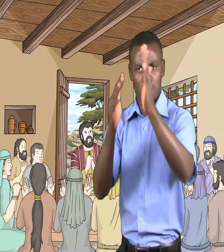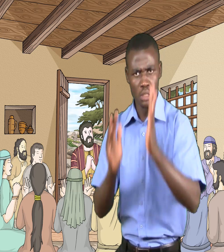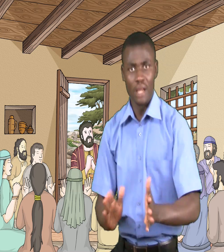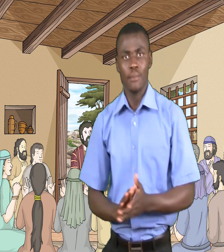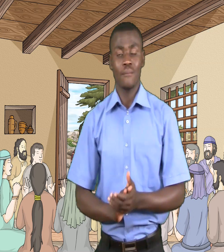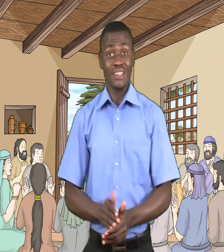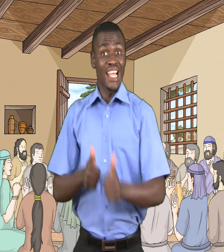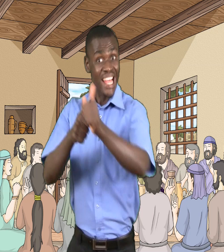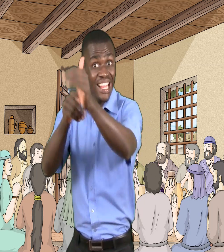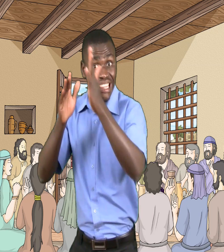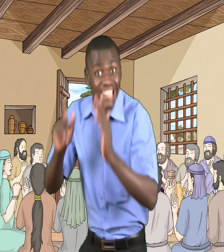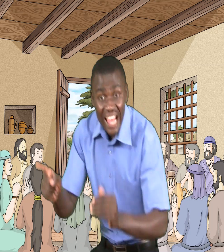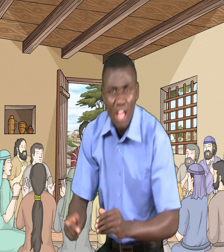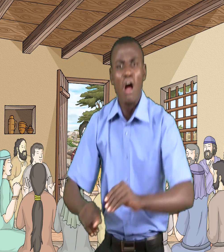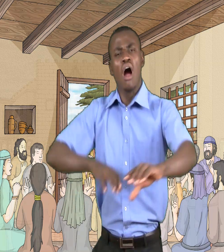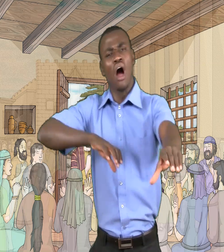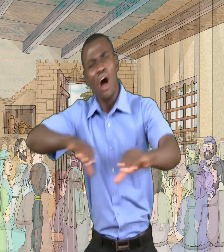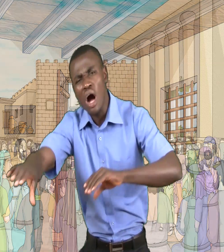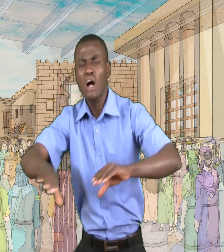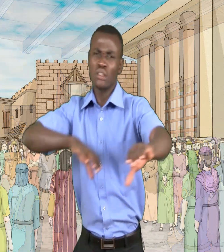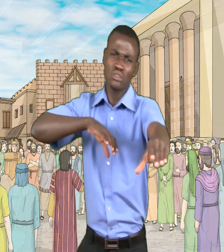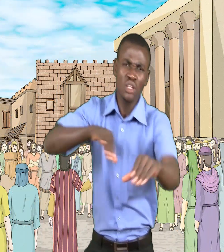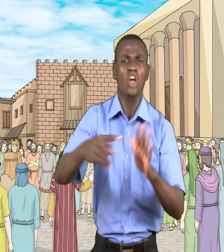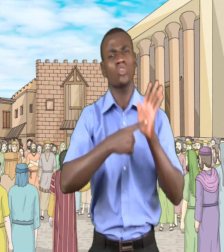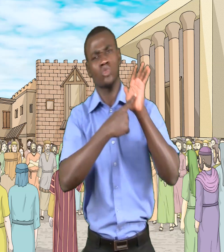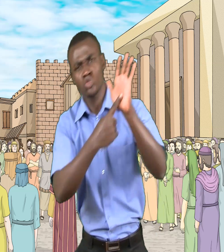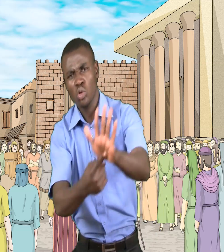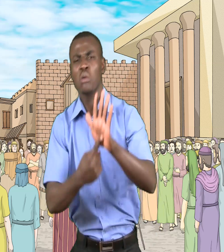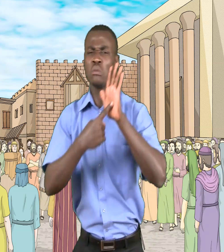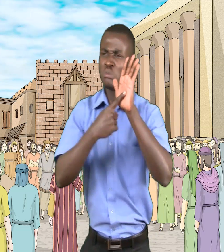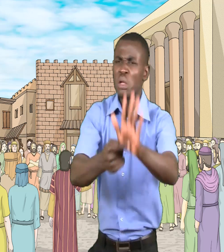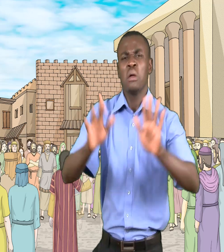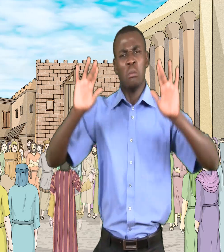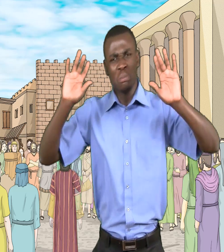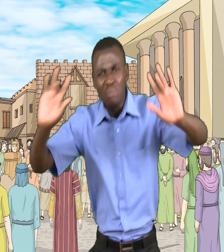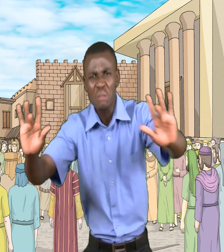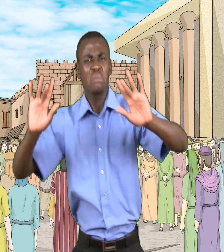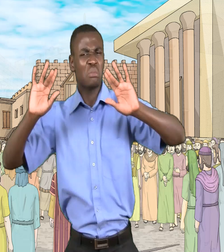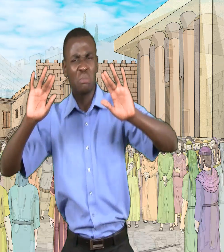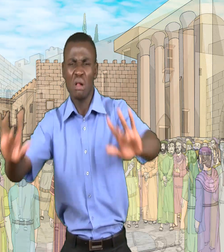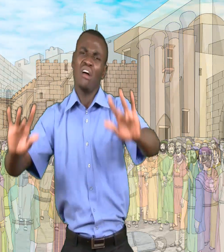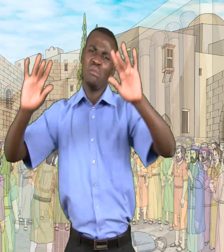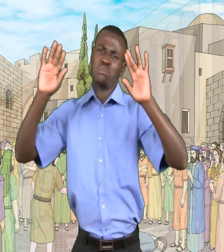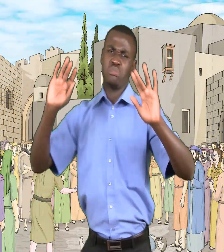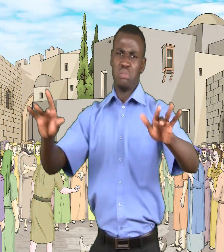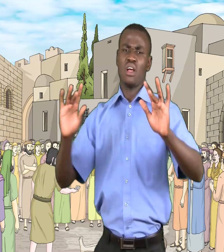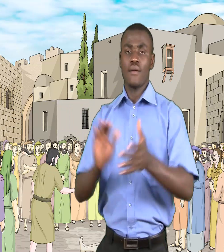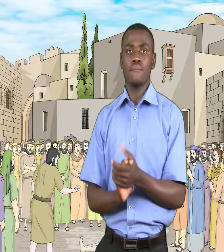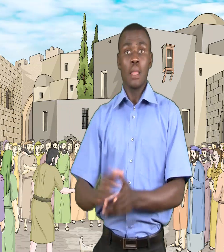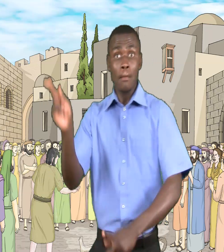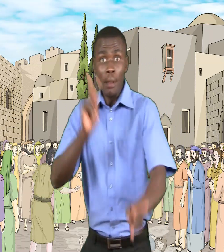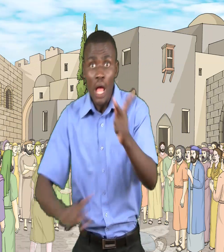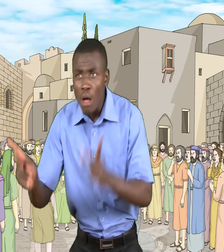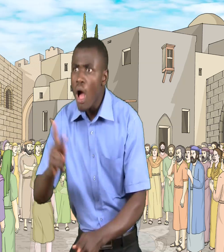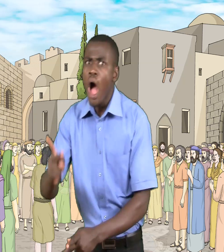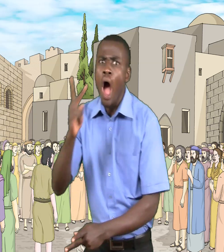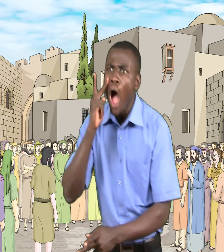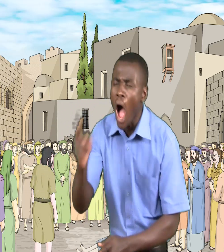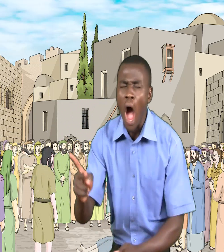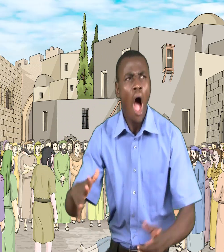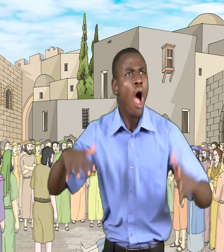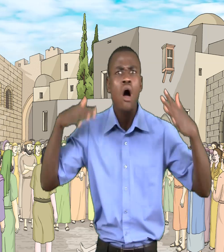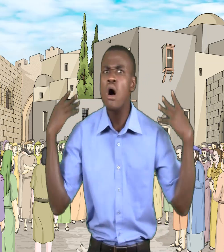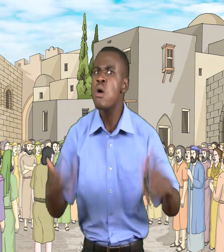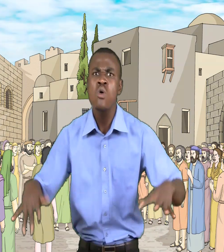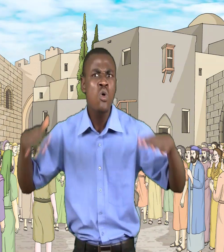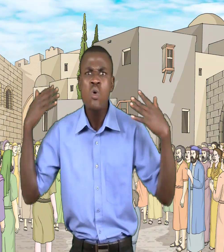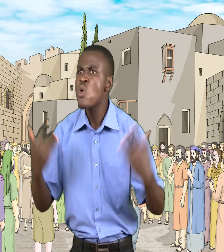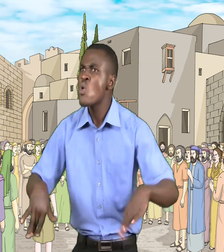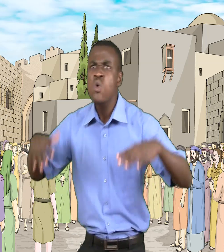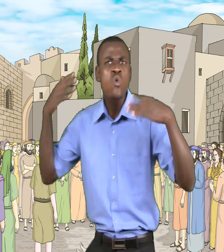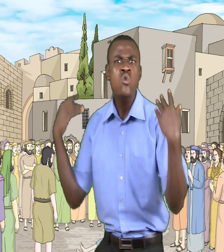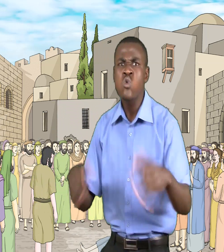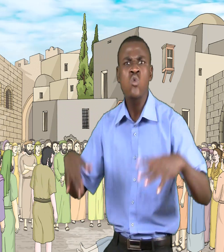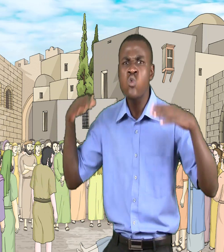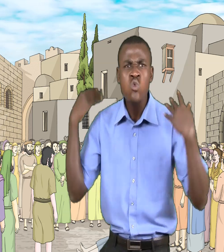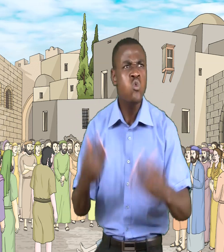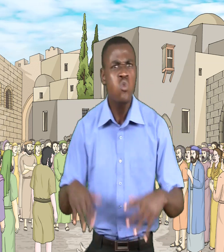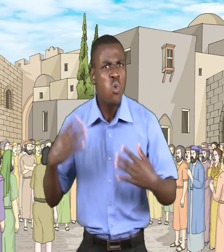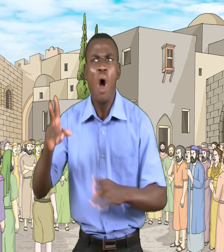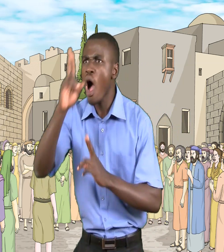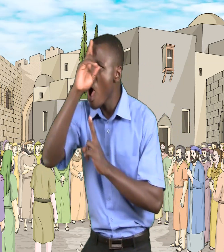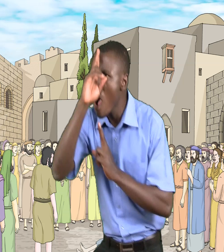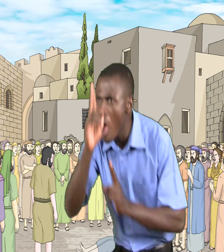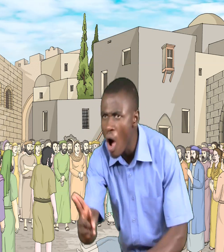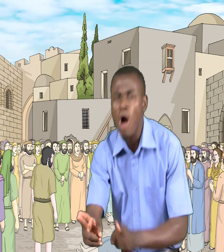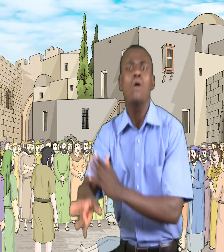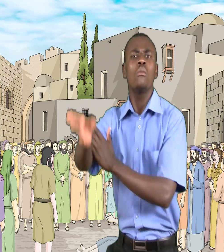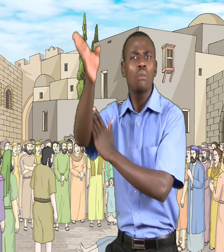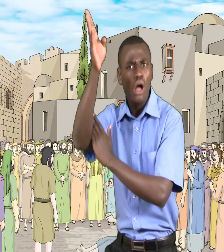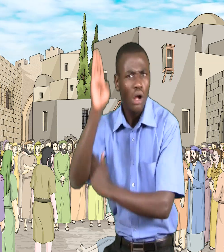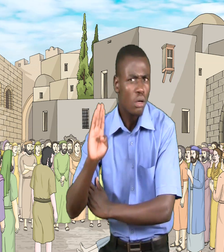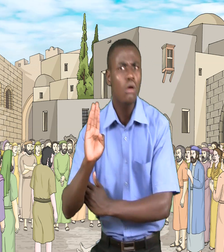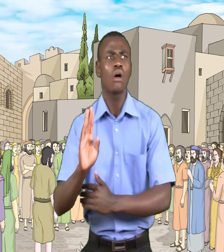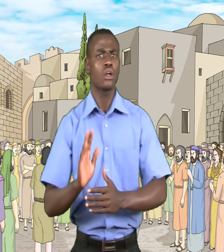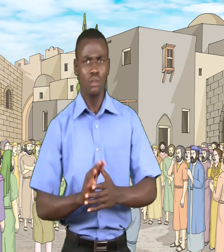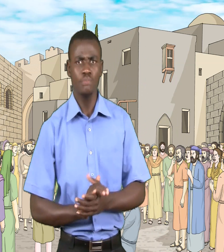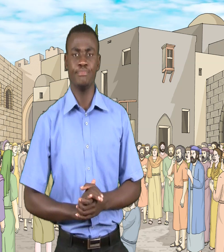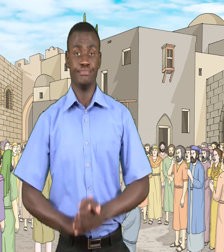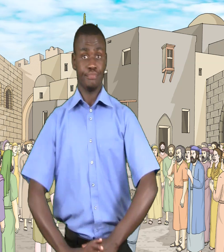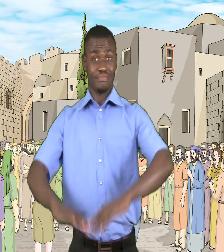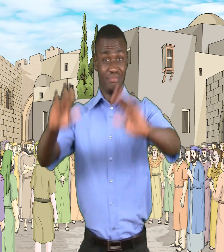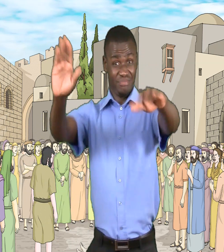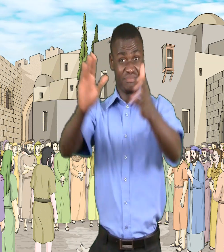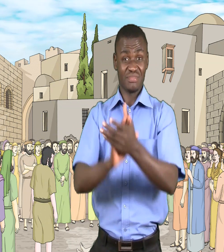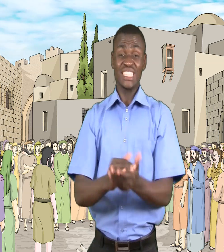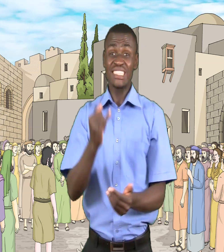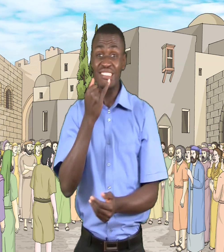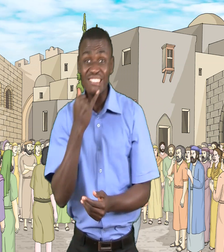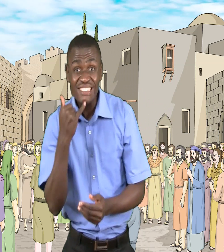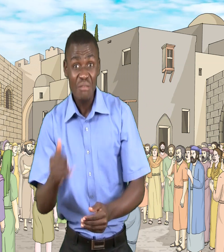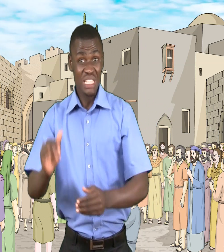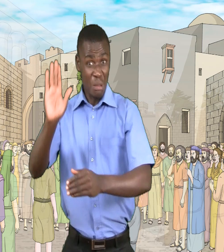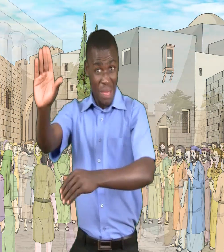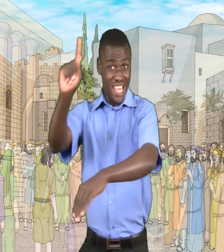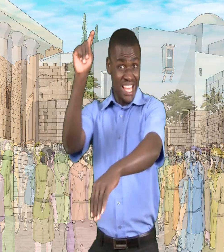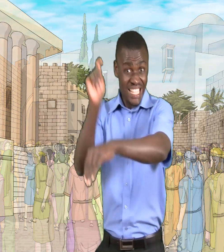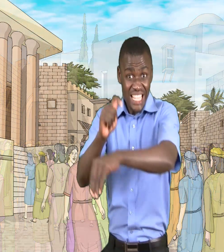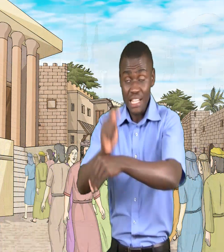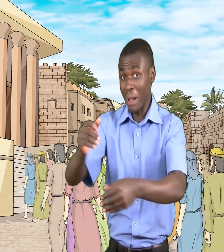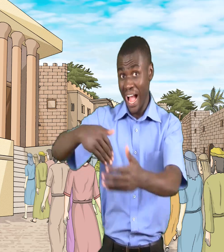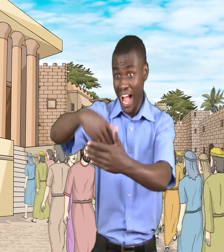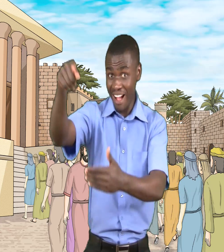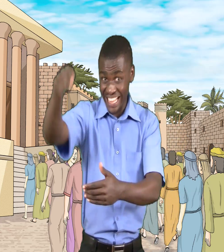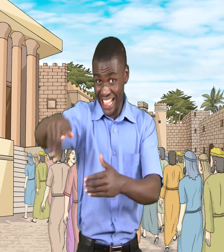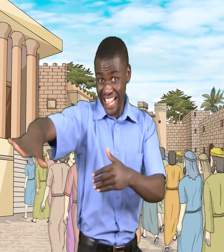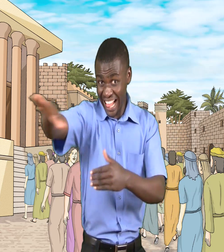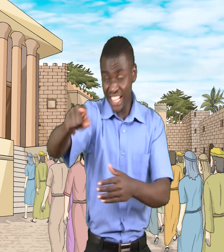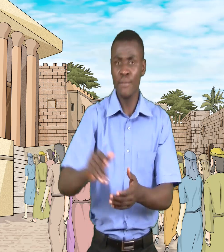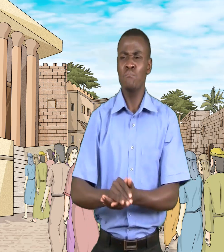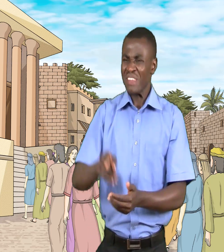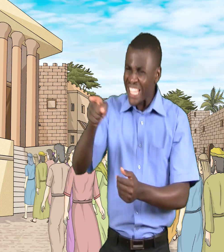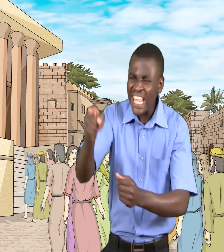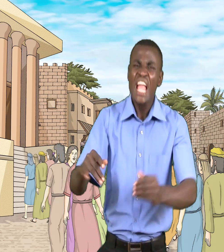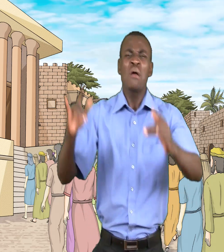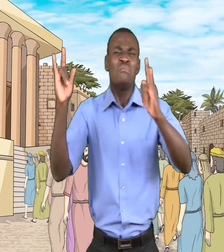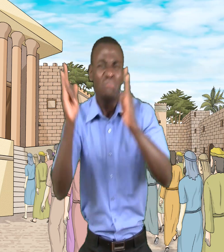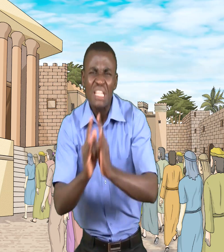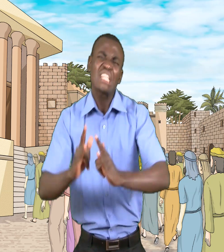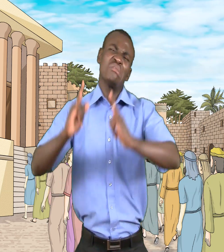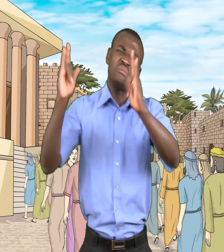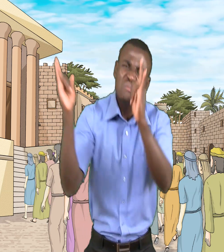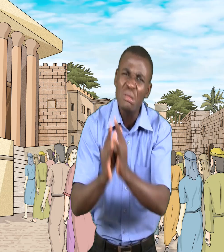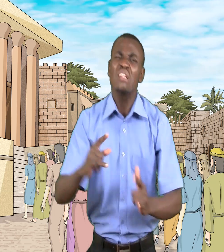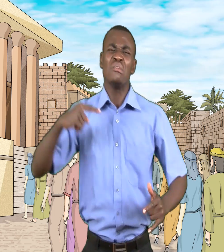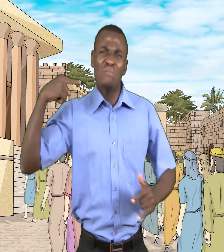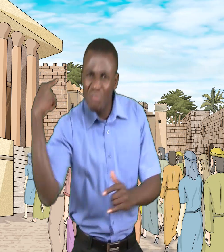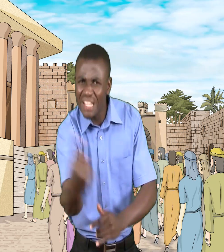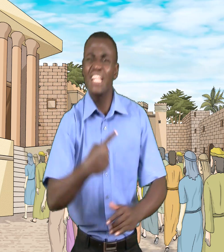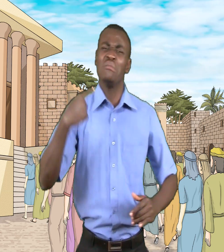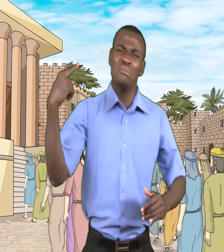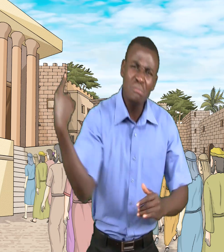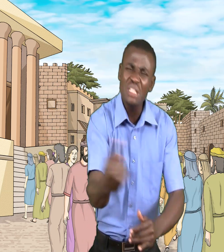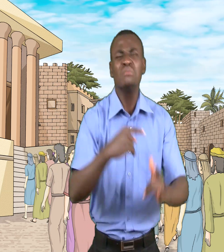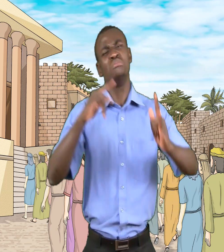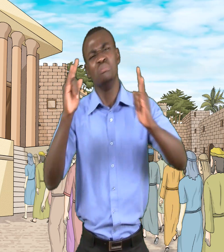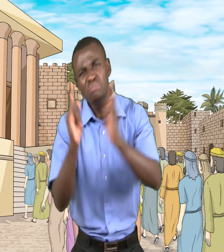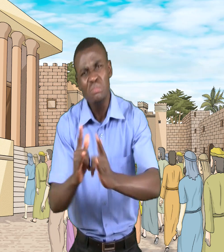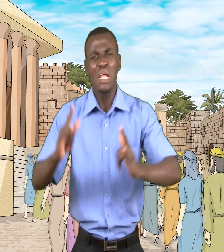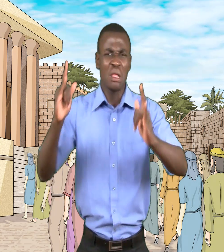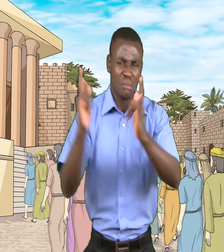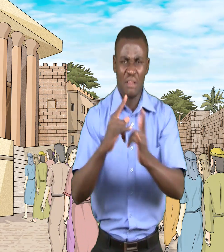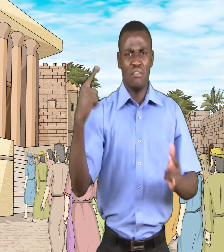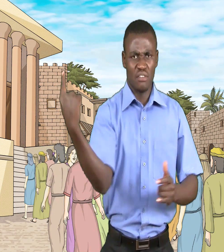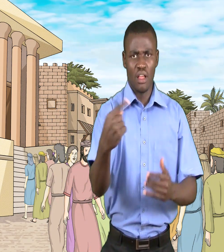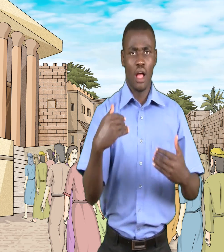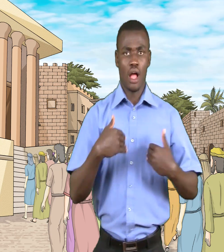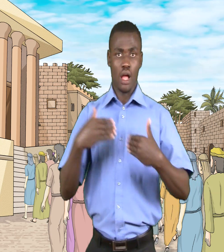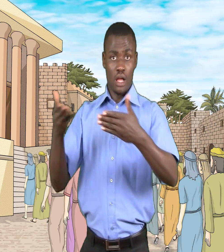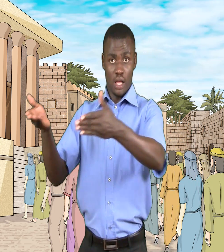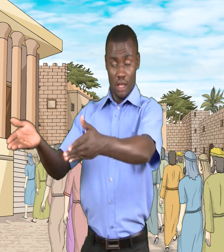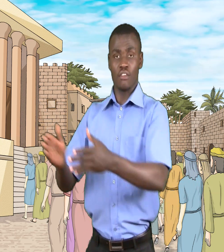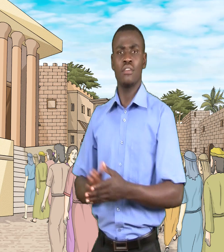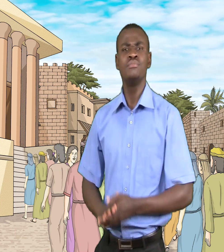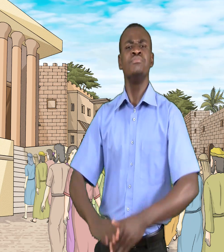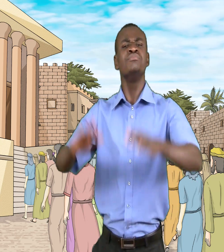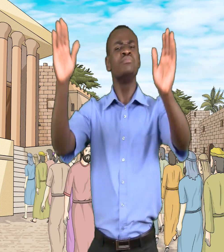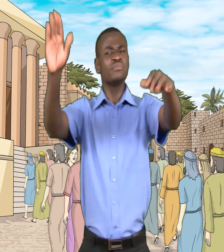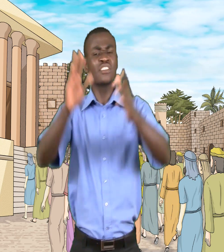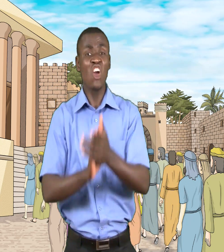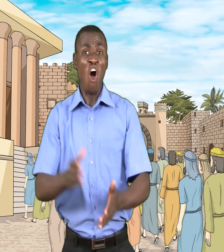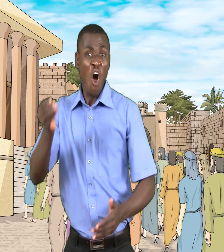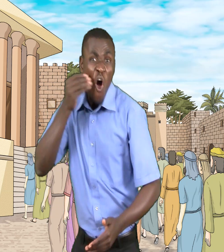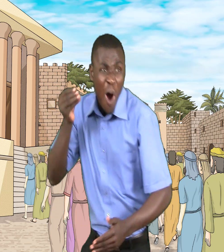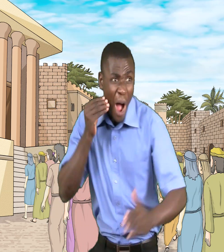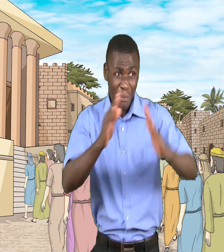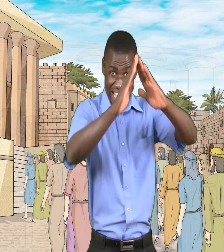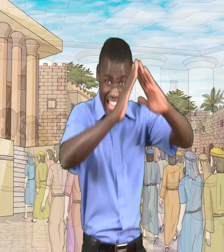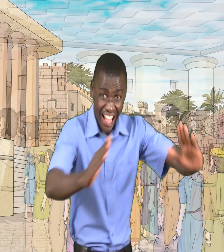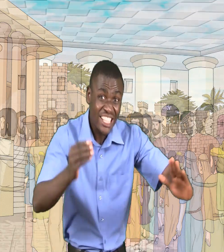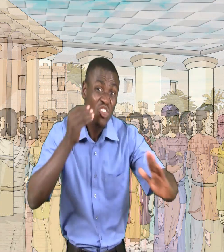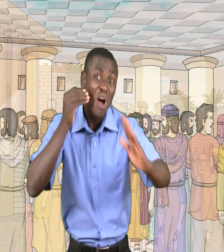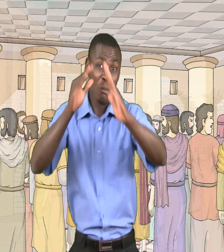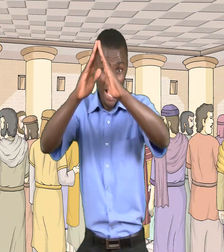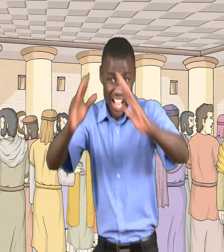A sense of awe came over everyone, and the apostles performed many wonders and signs.